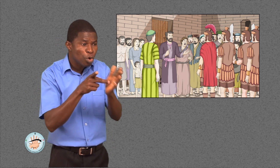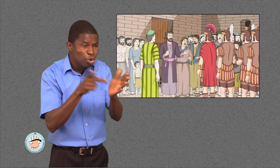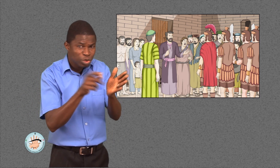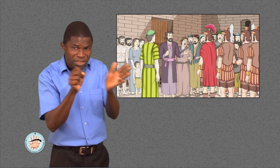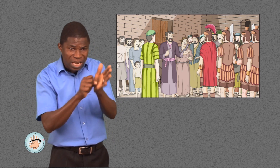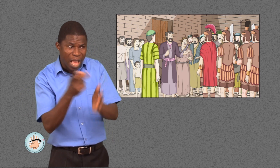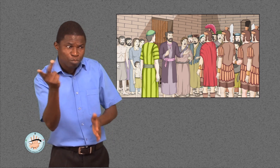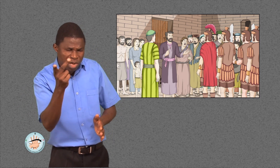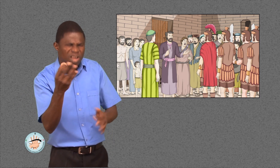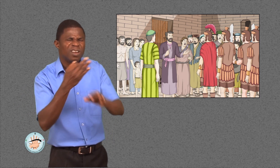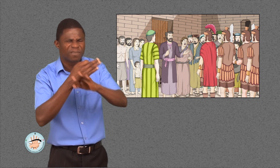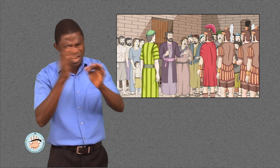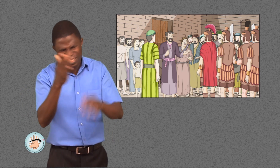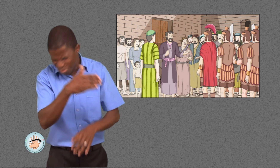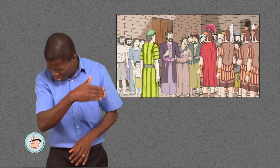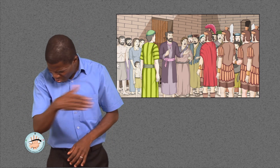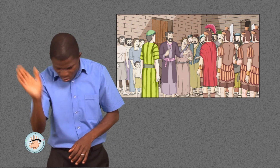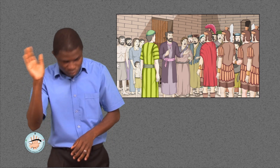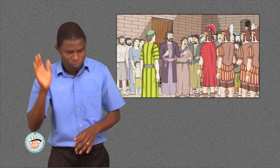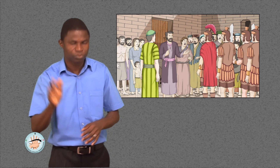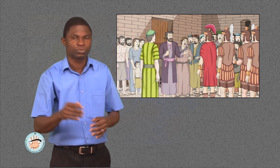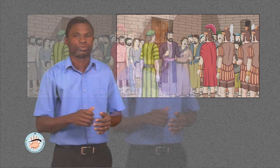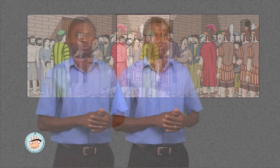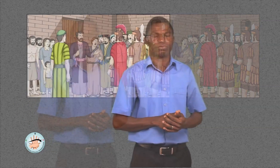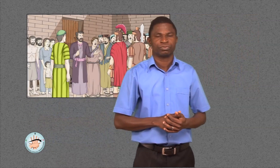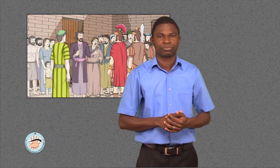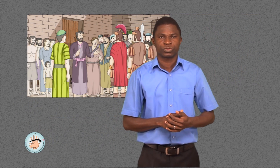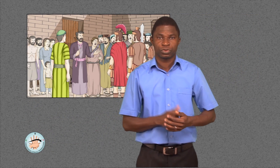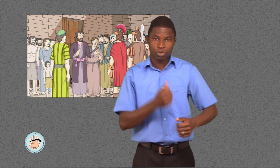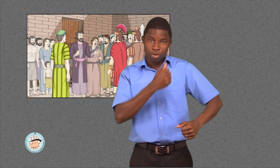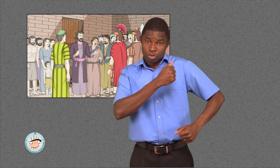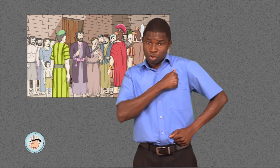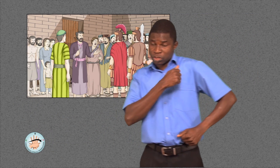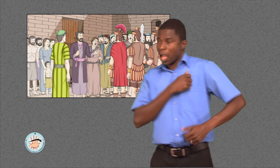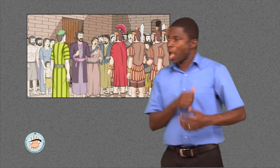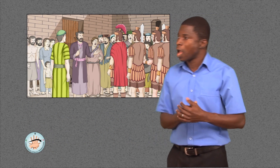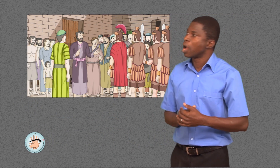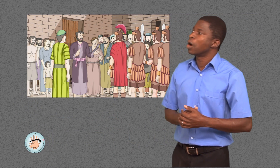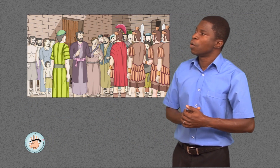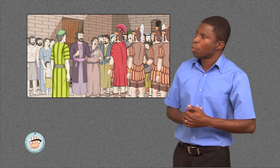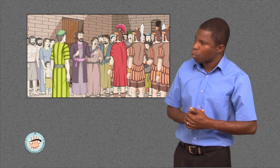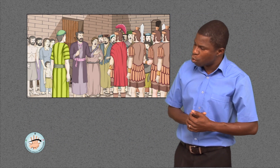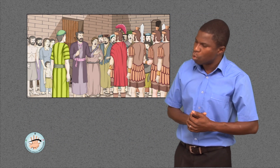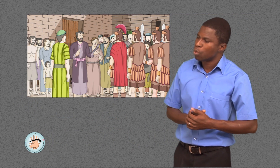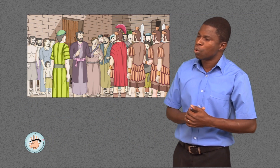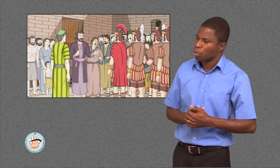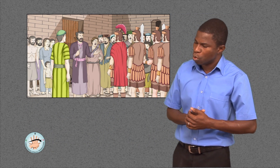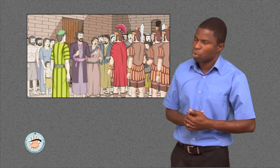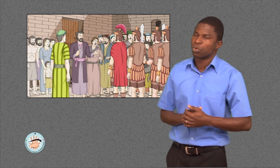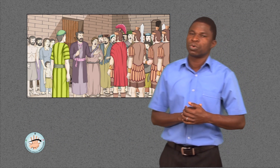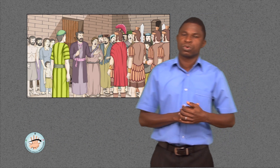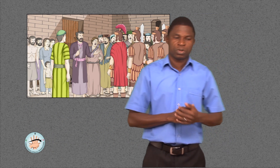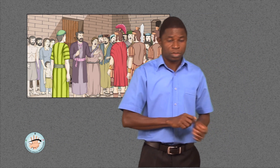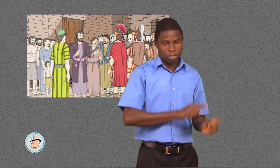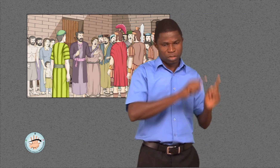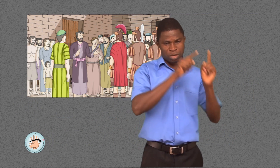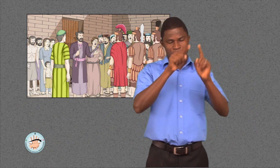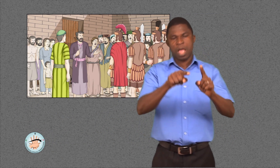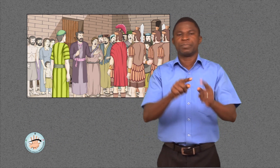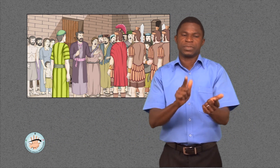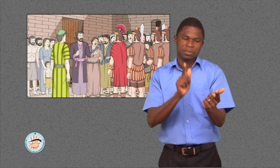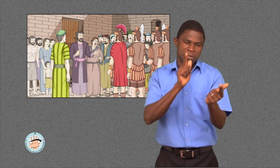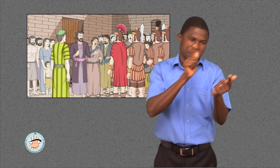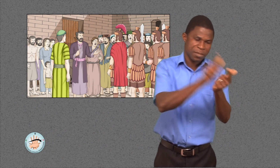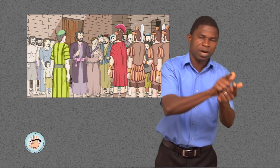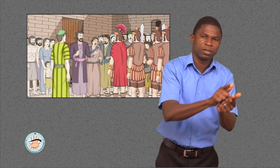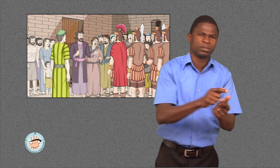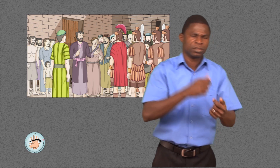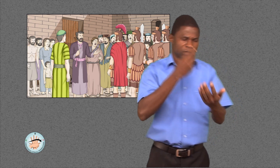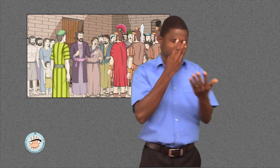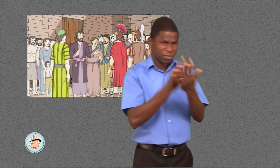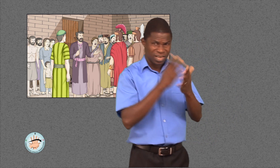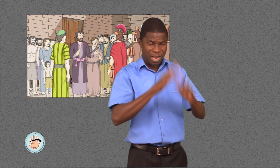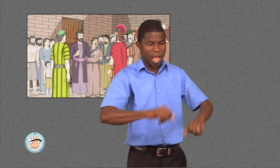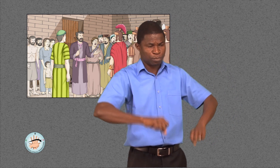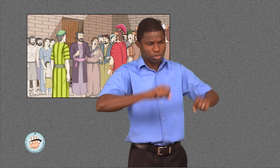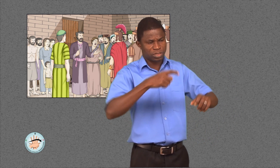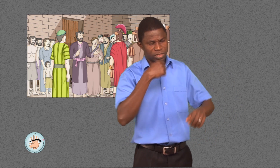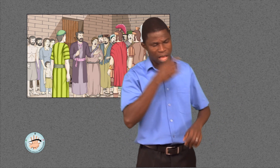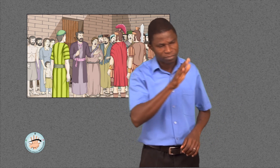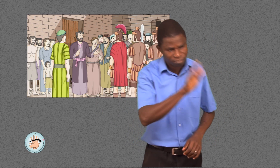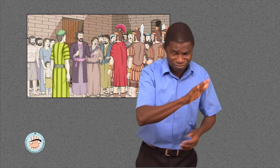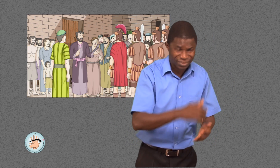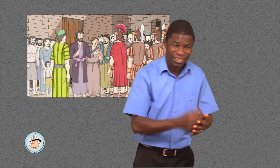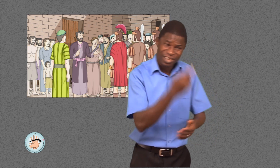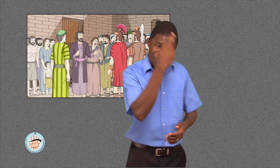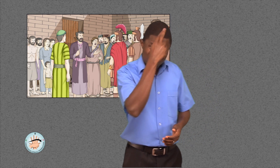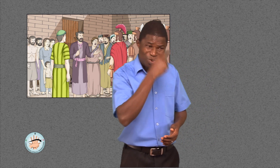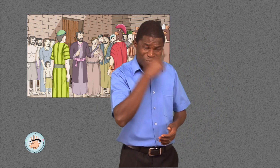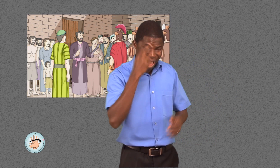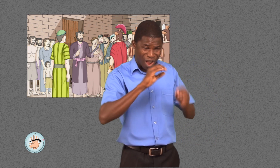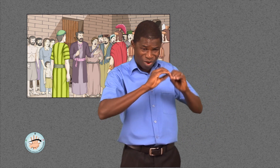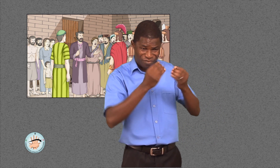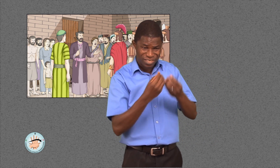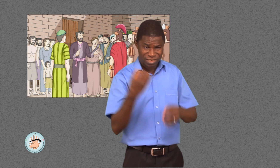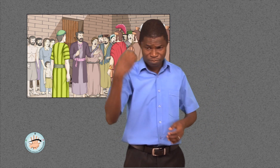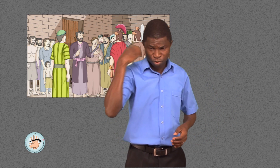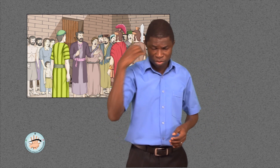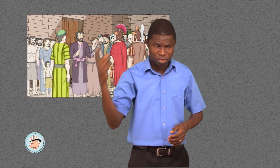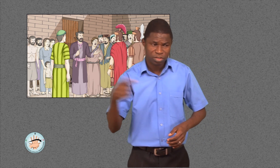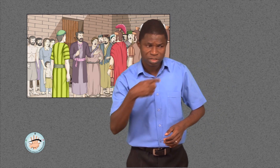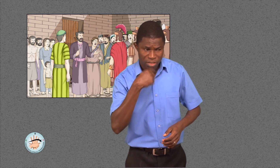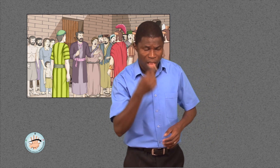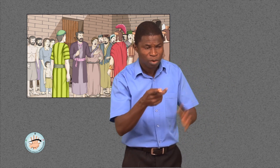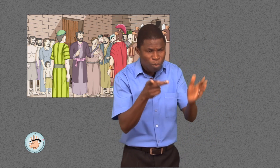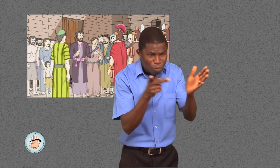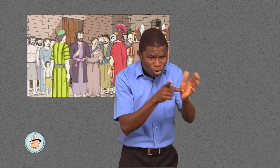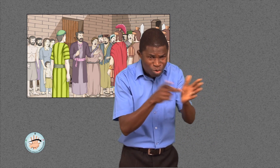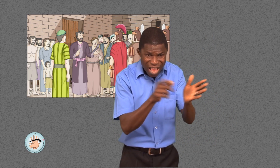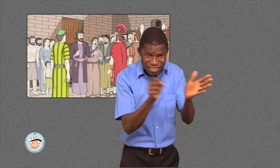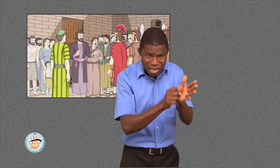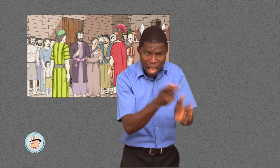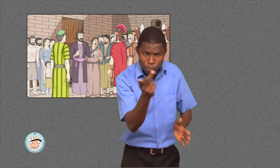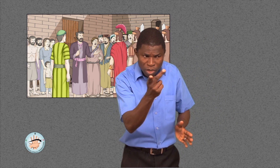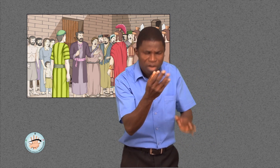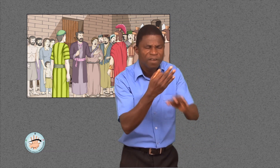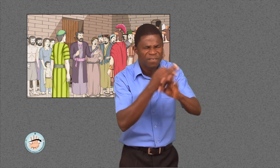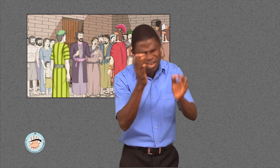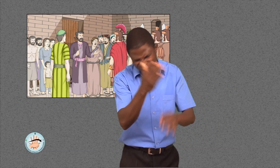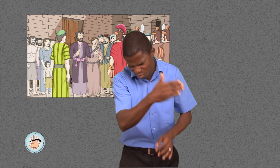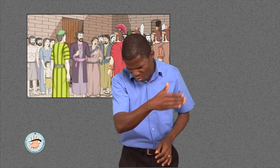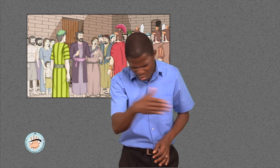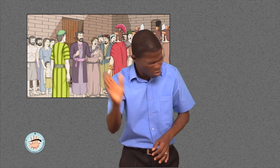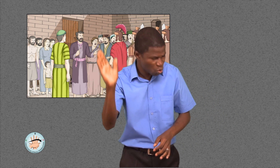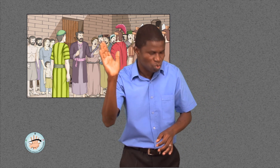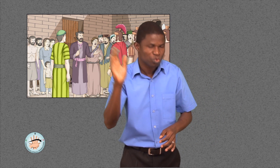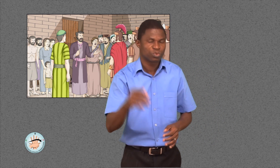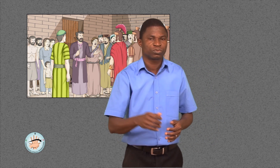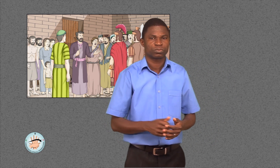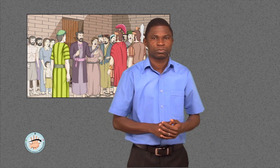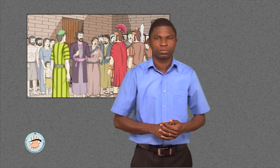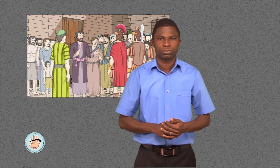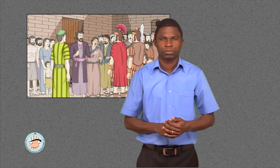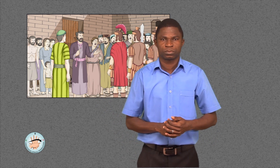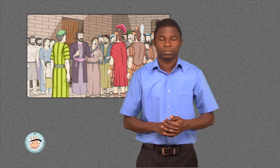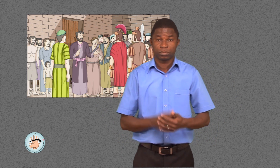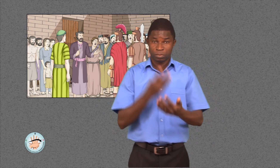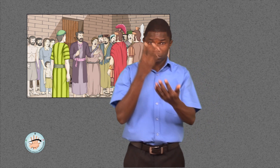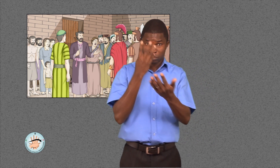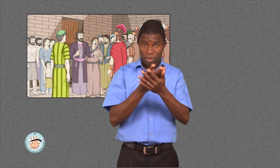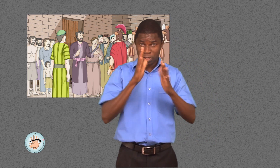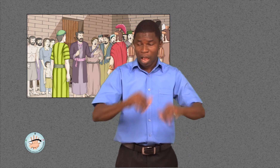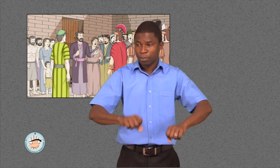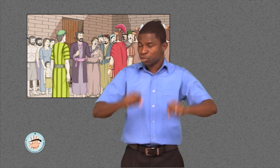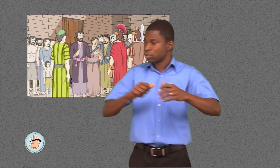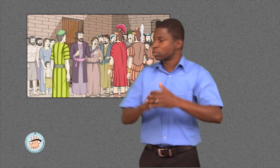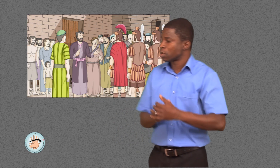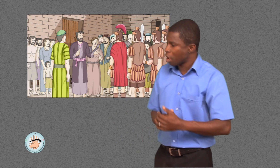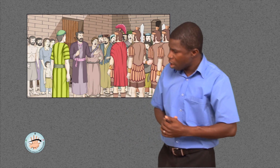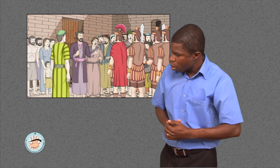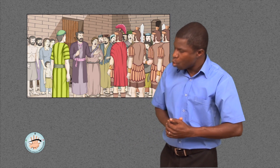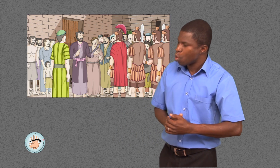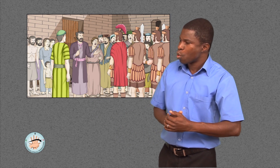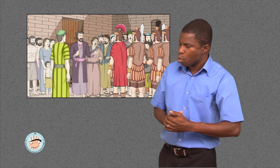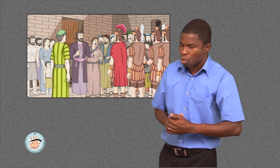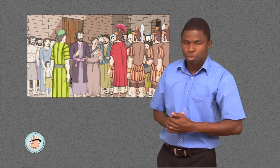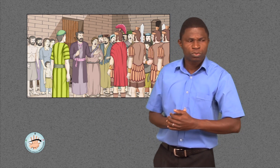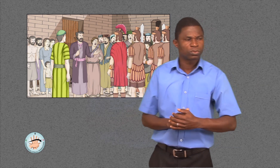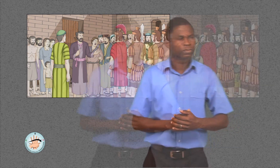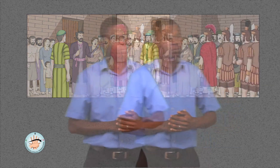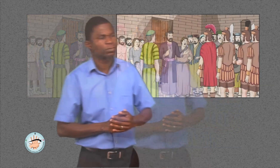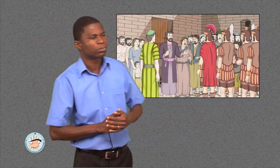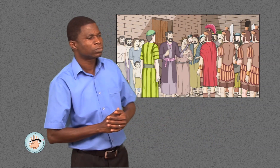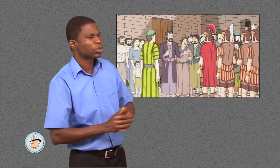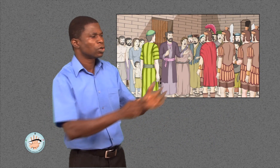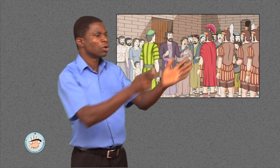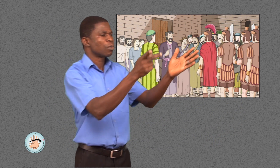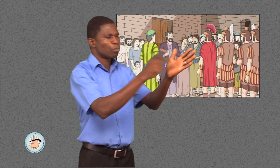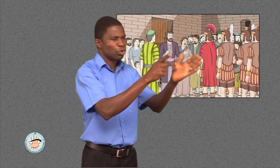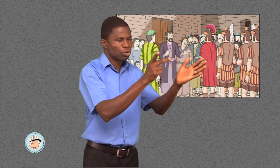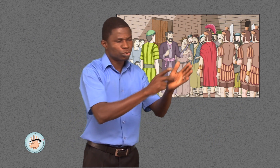The jailer informed Paul: “The magistrates have sent orders to release you.